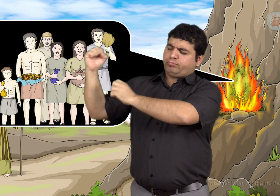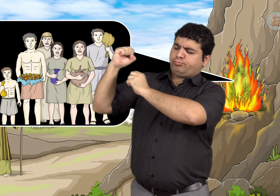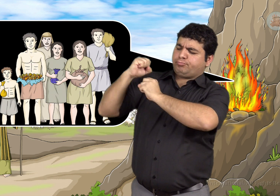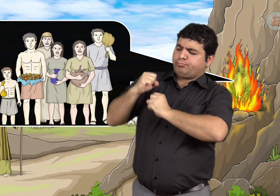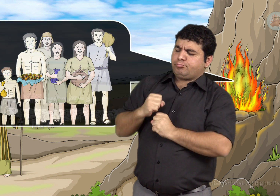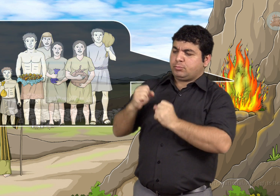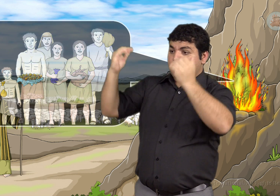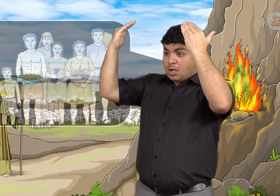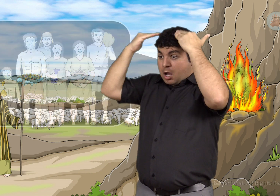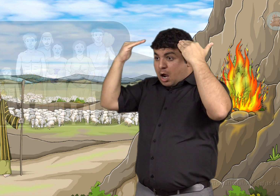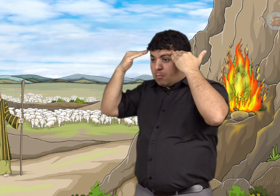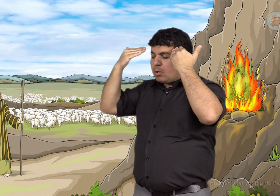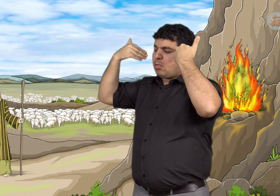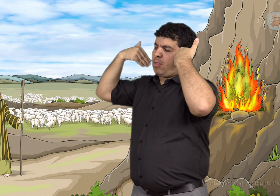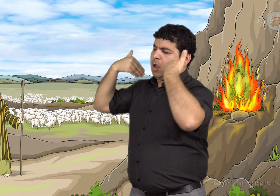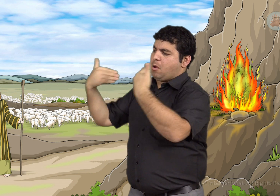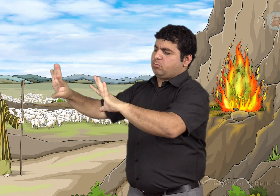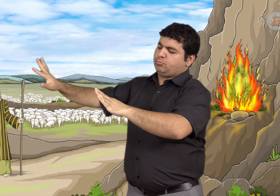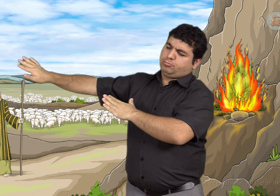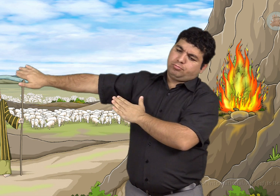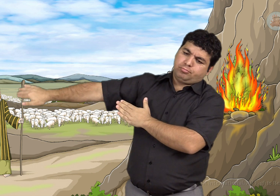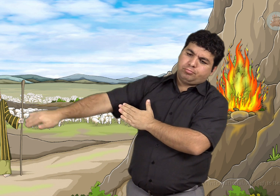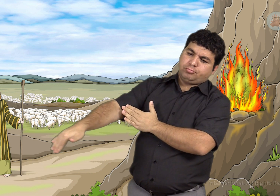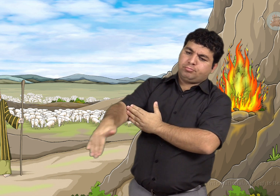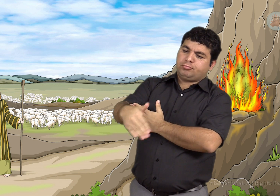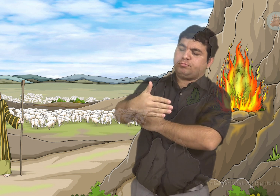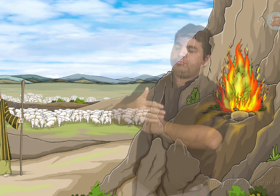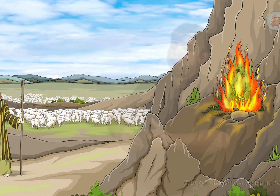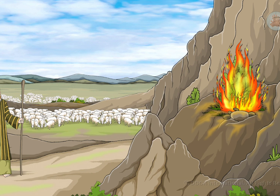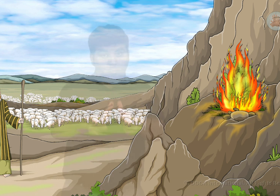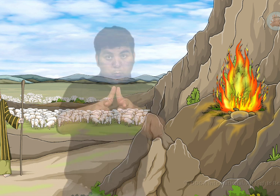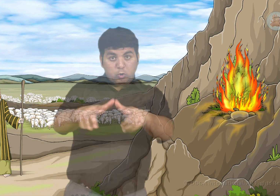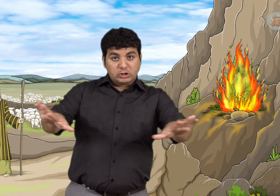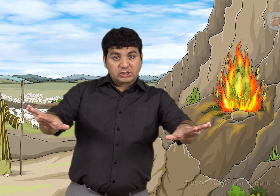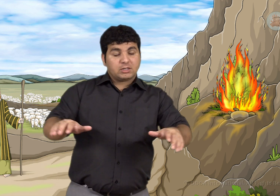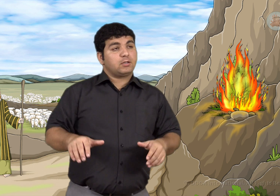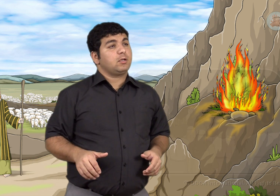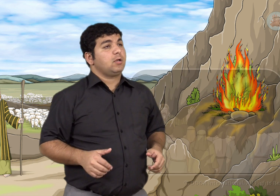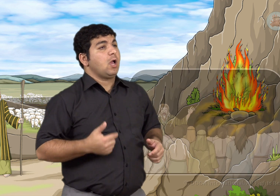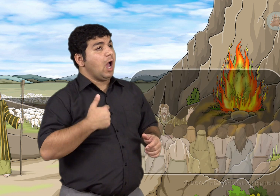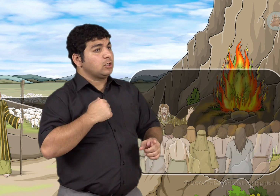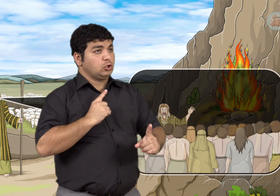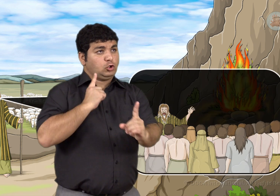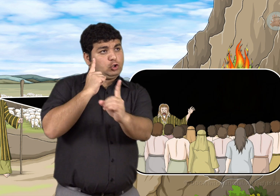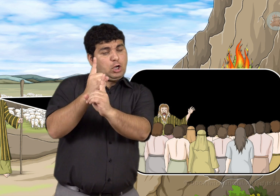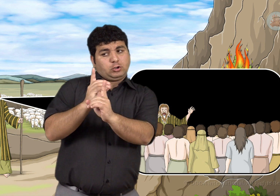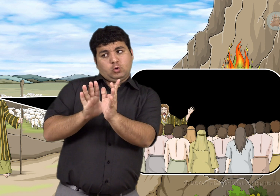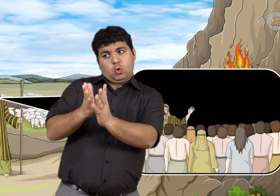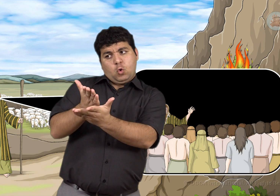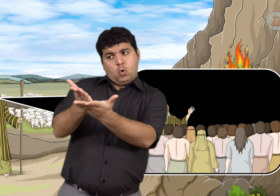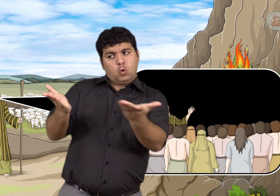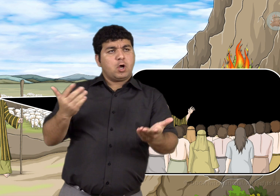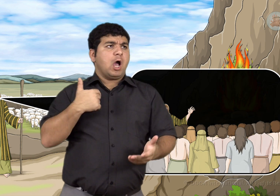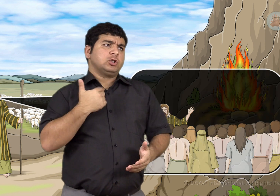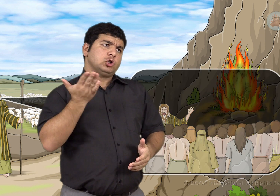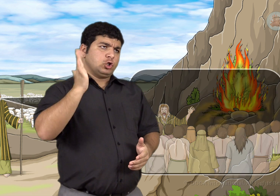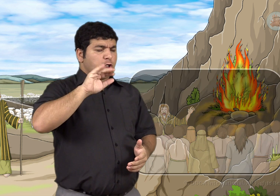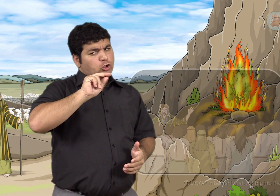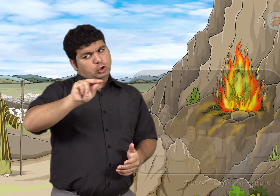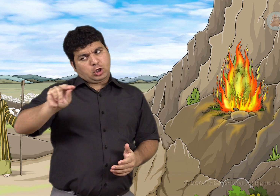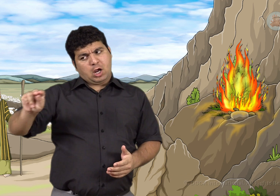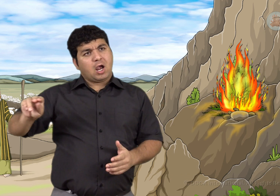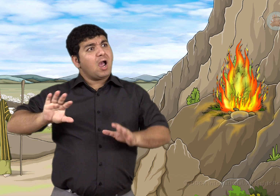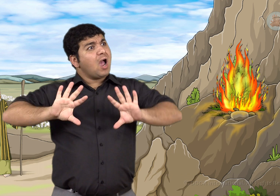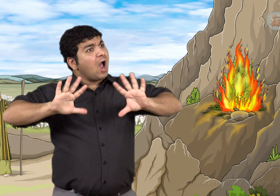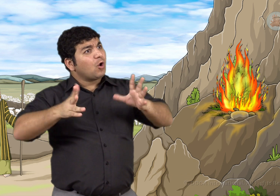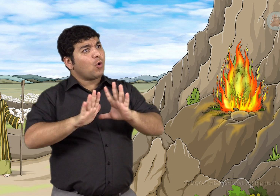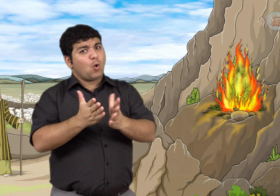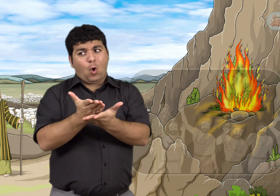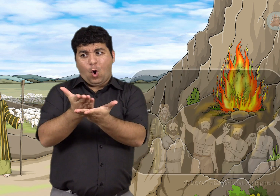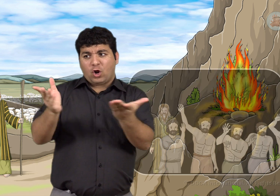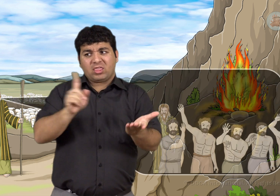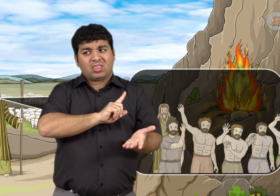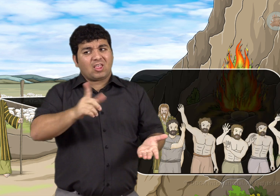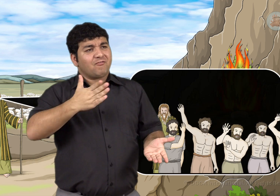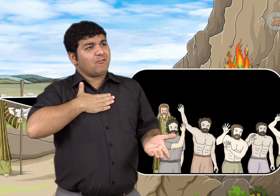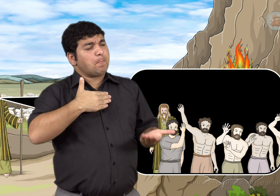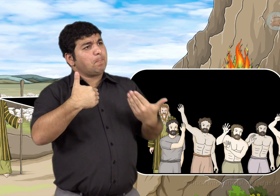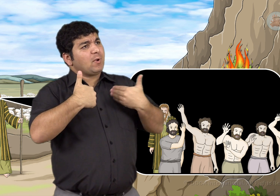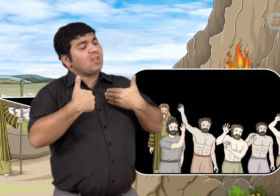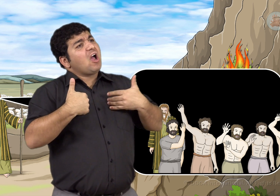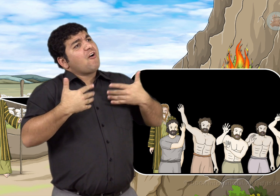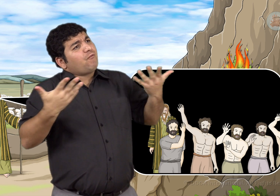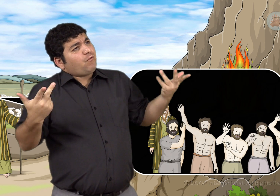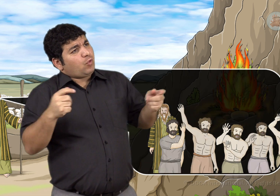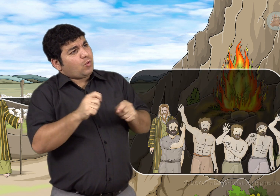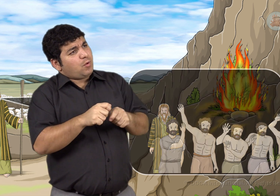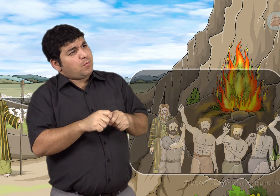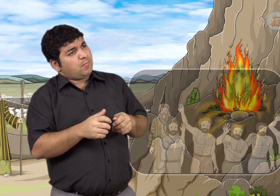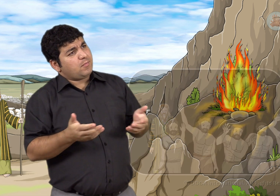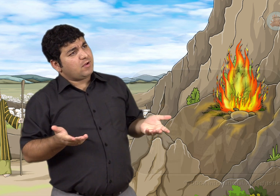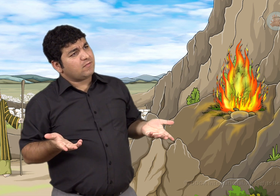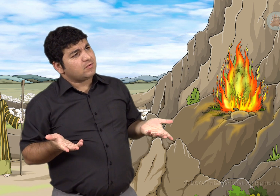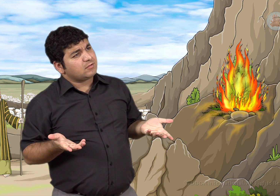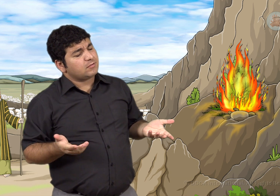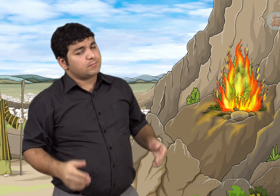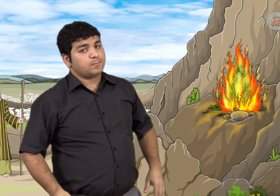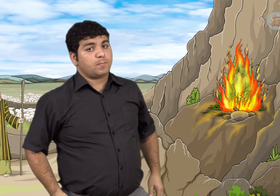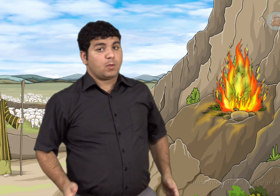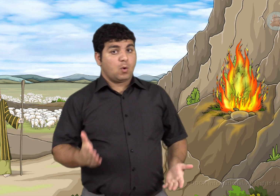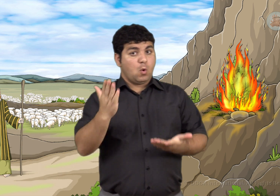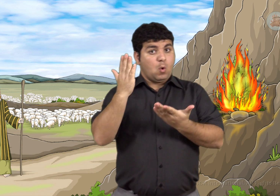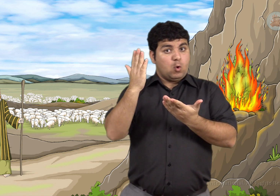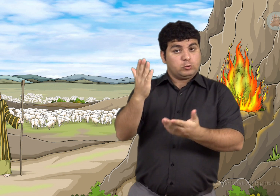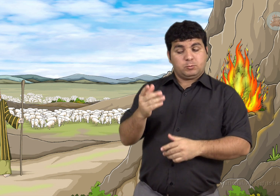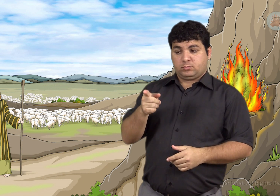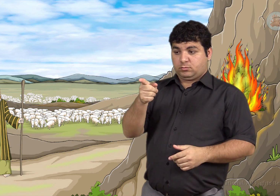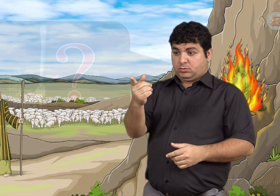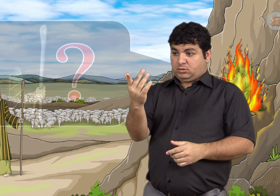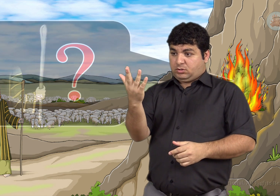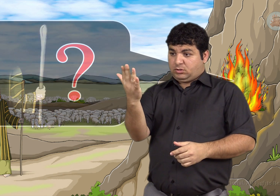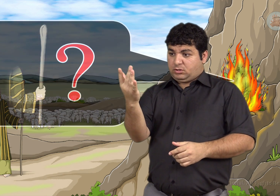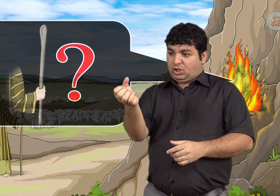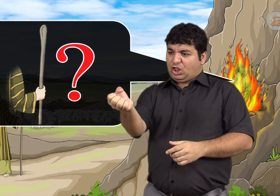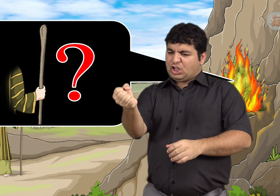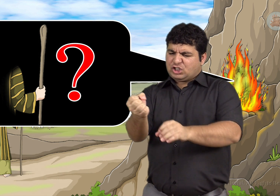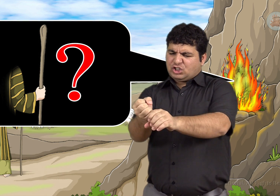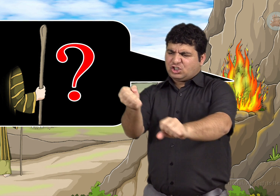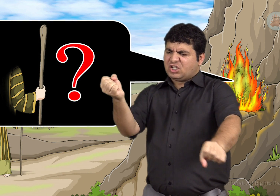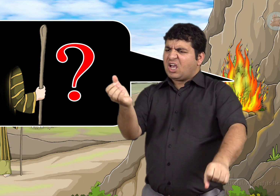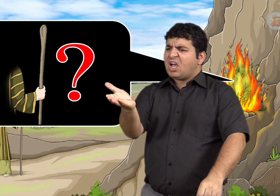So you will plunder the Egyptians.” Then Moses answered, “What if they do not believe me or listen to my voice?